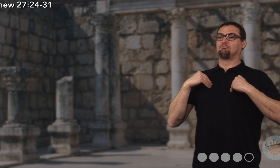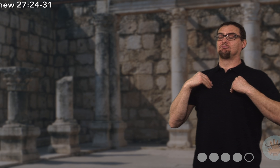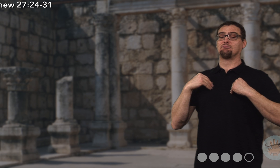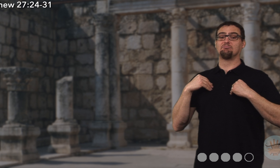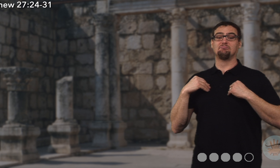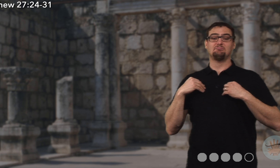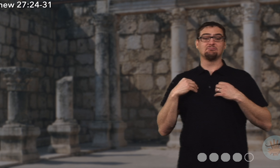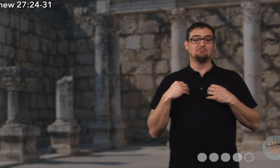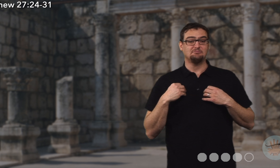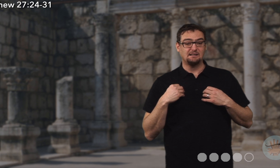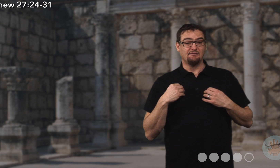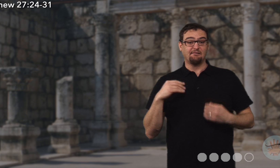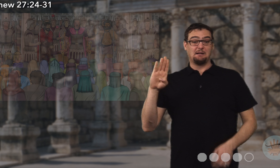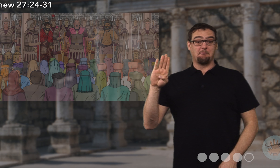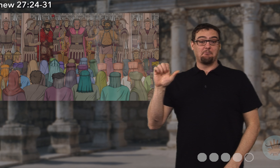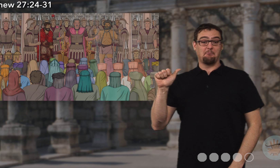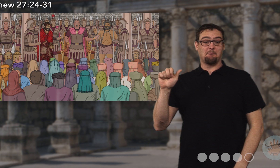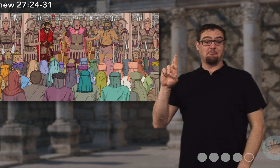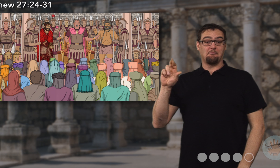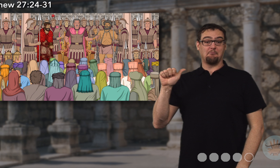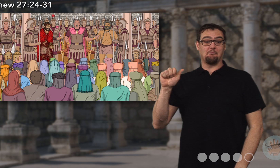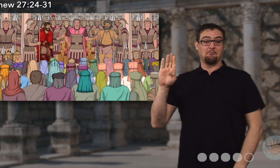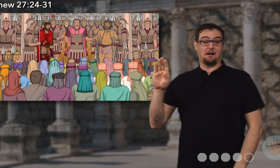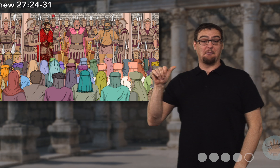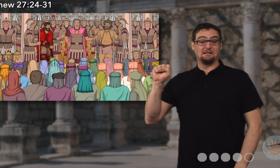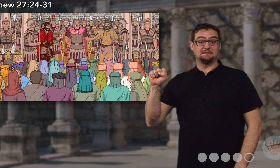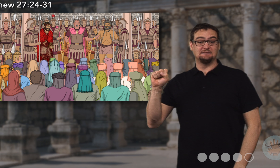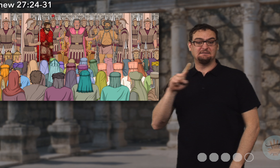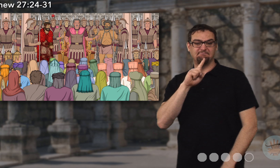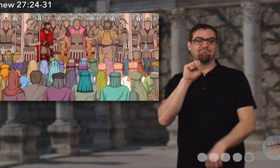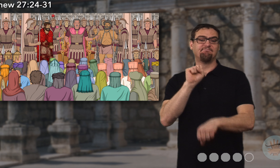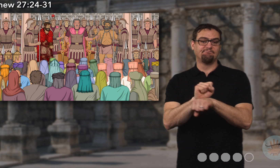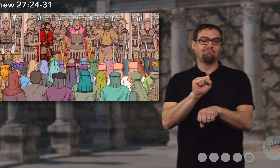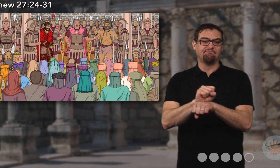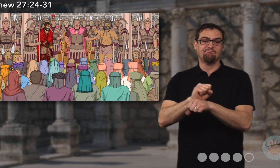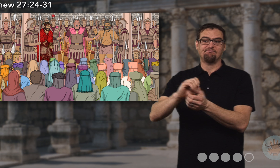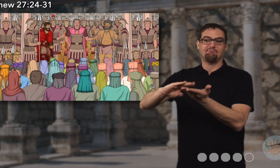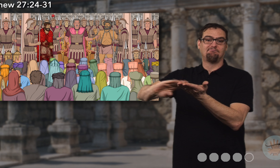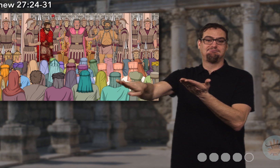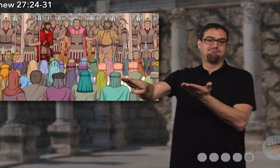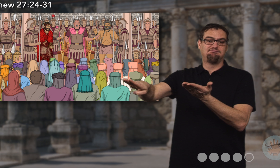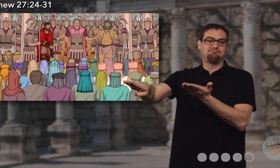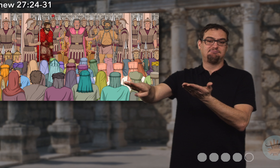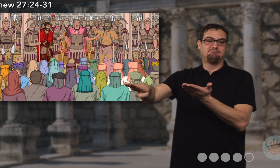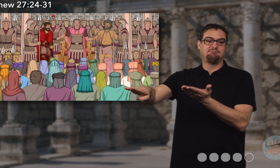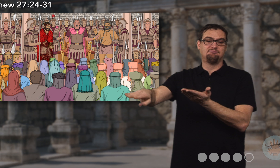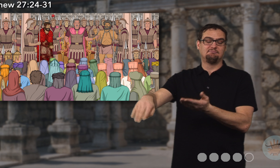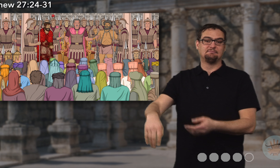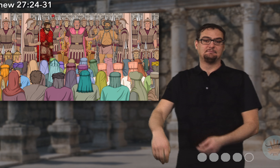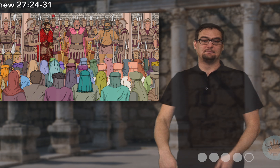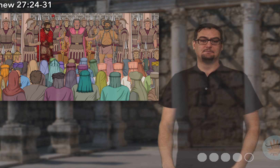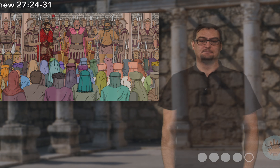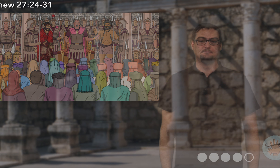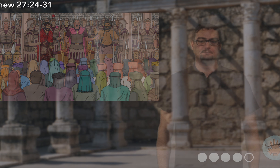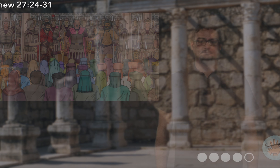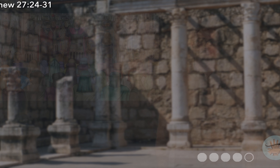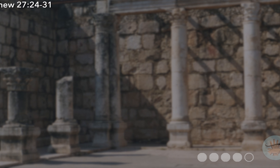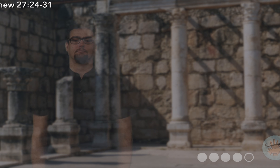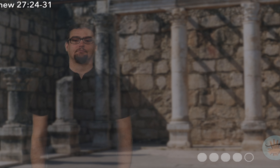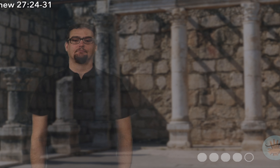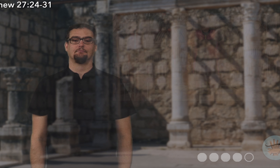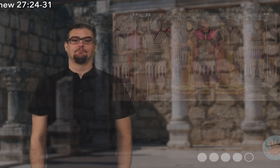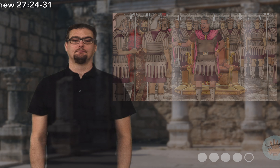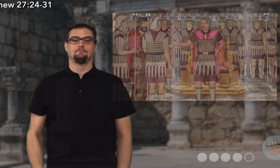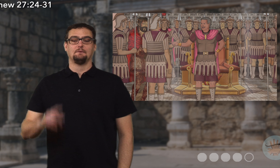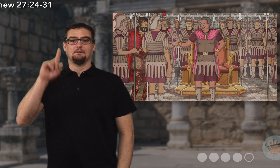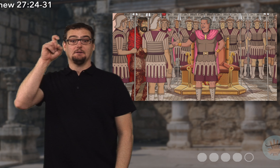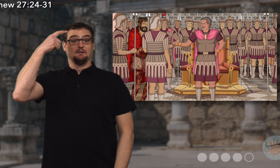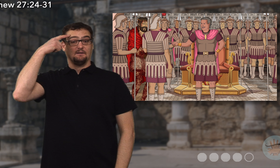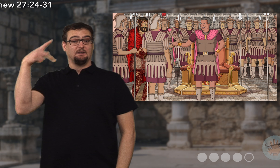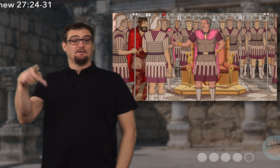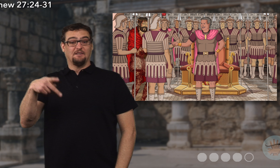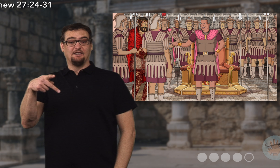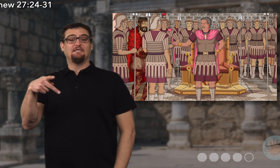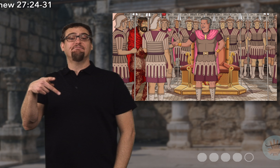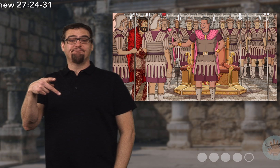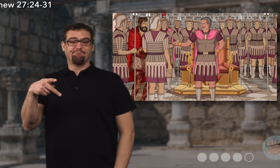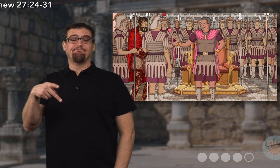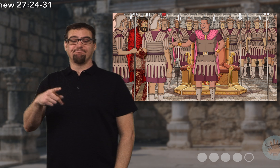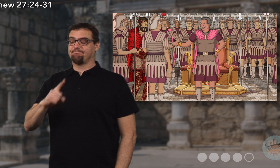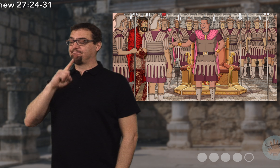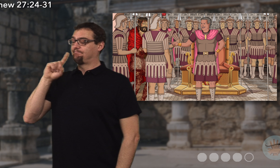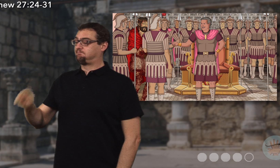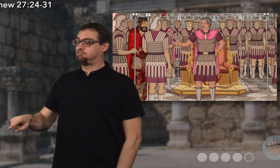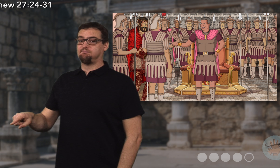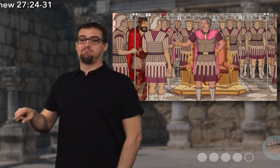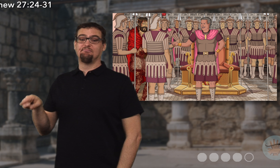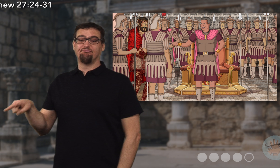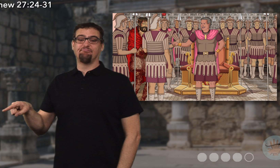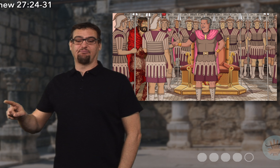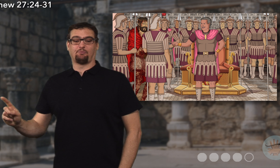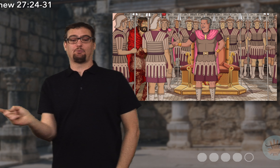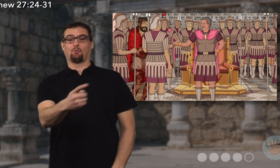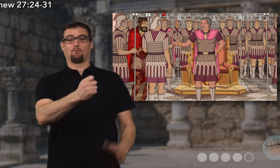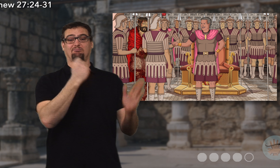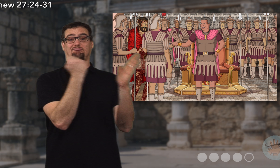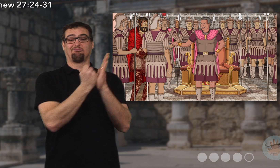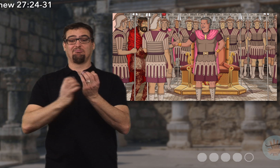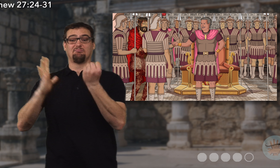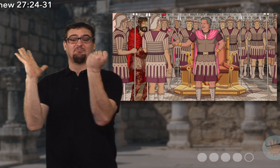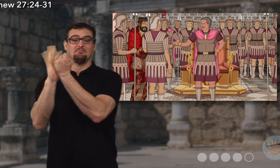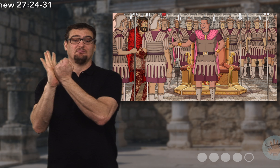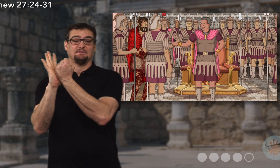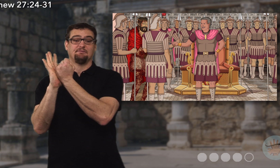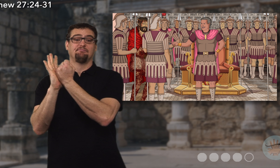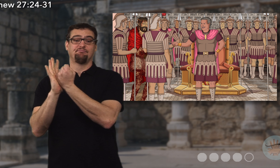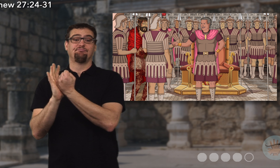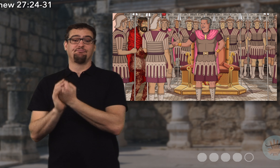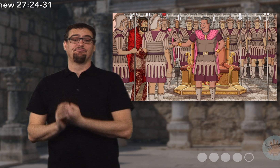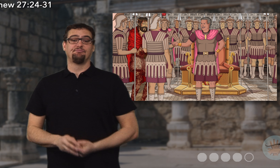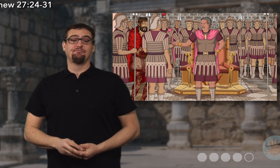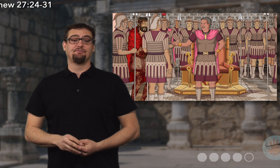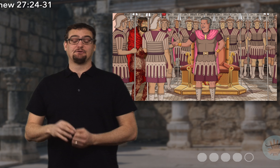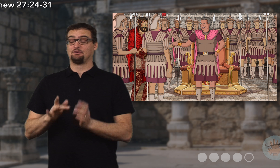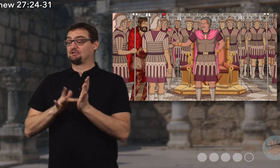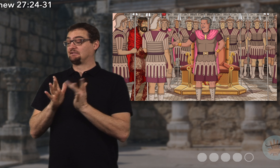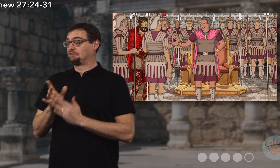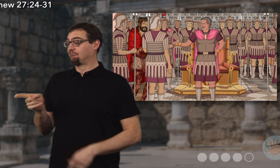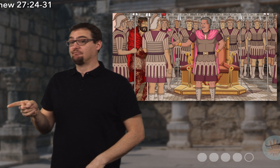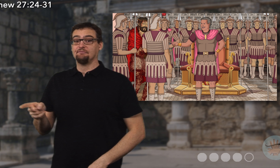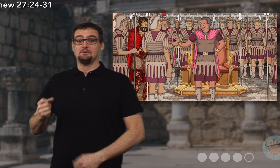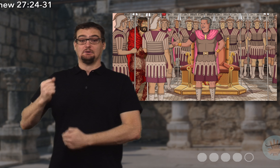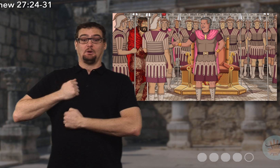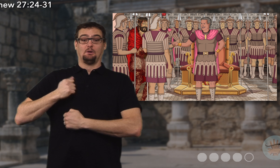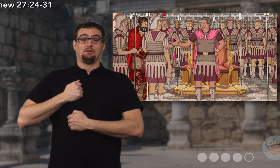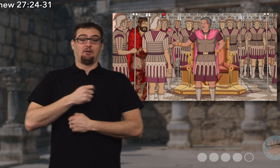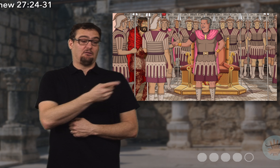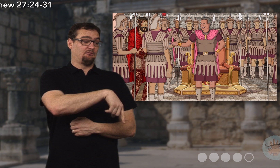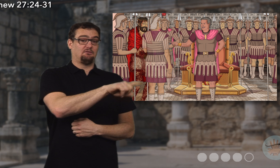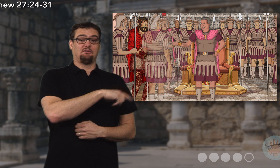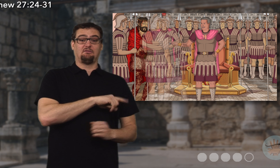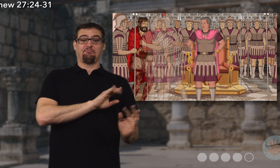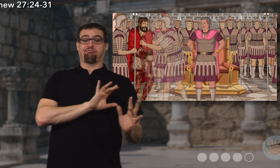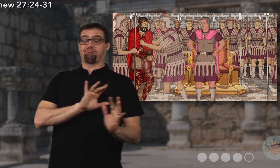All the people answered, “His blood be on us and on our children!” So Pilate released Barabbas to them.